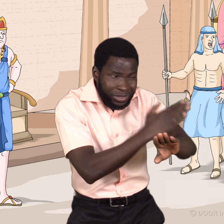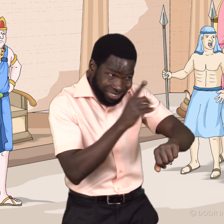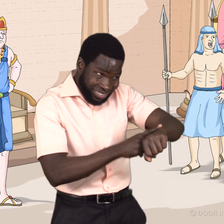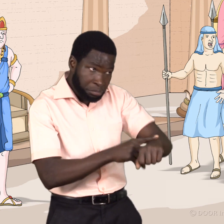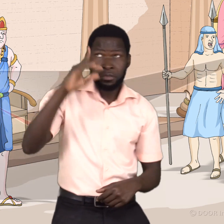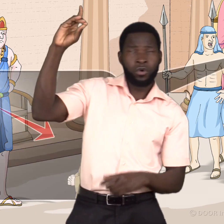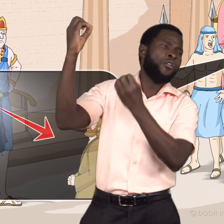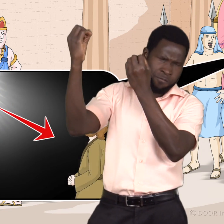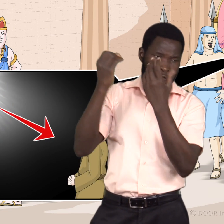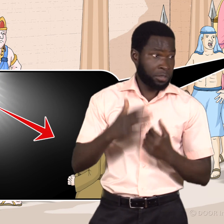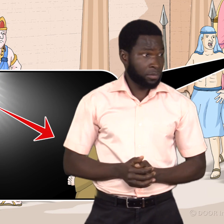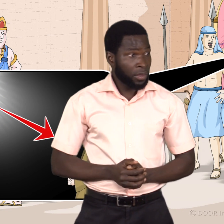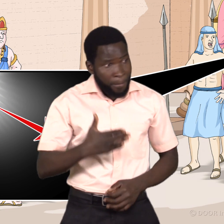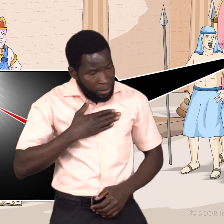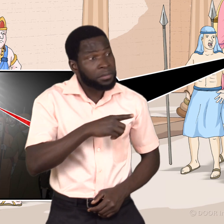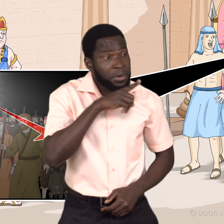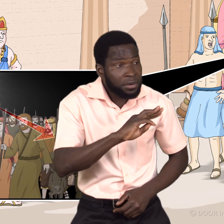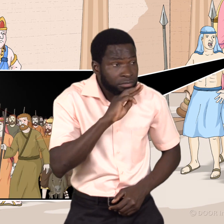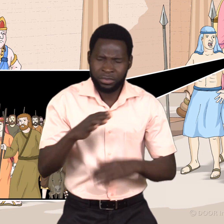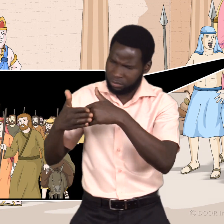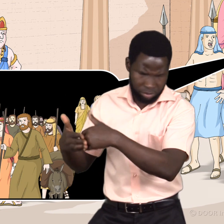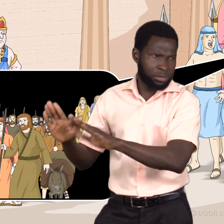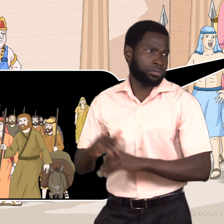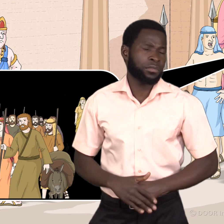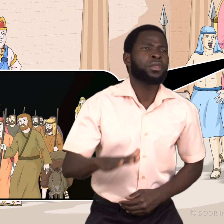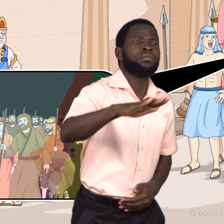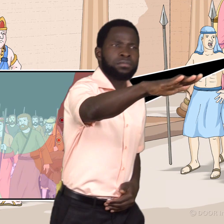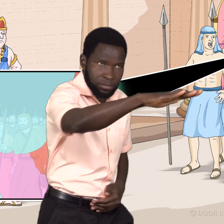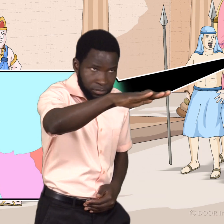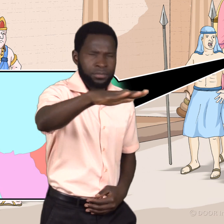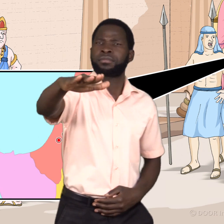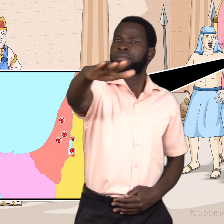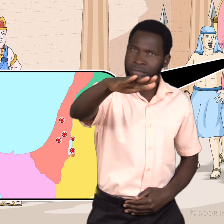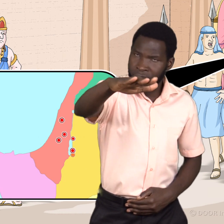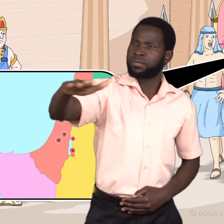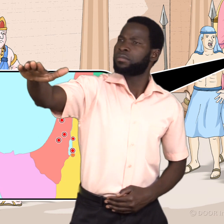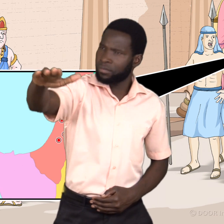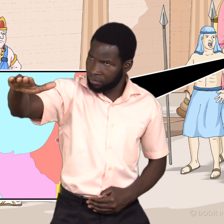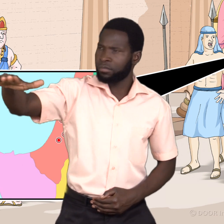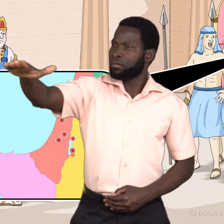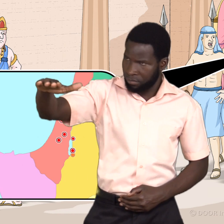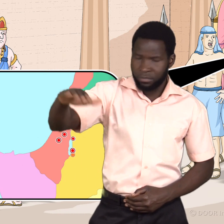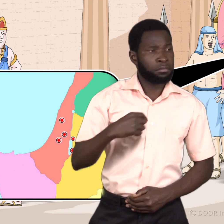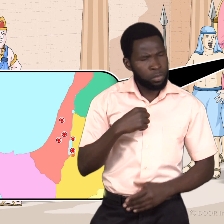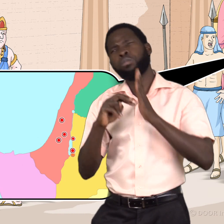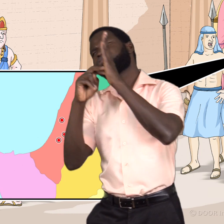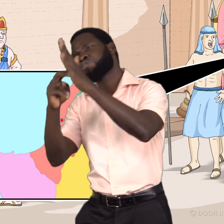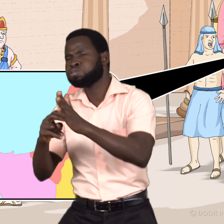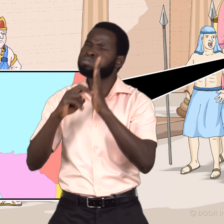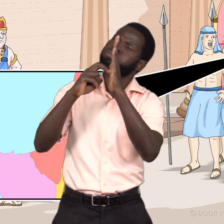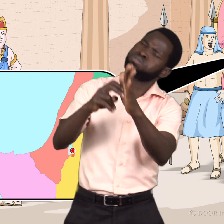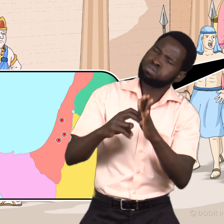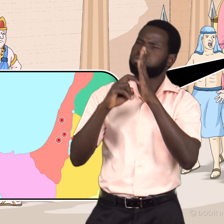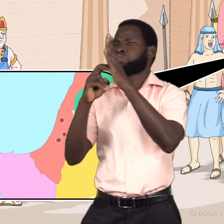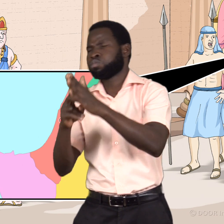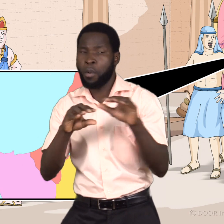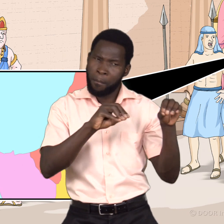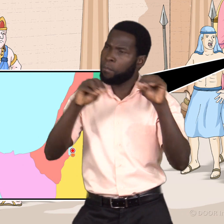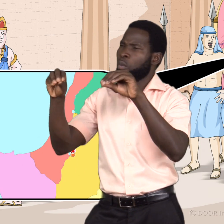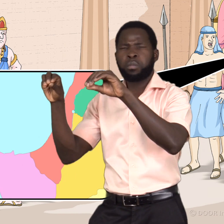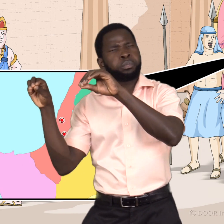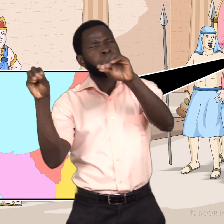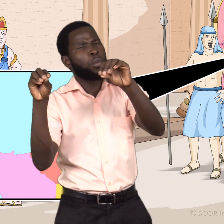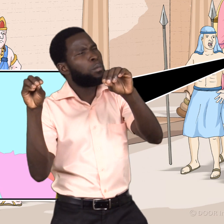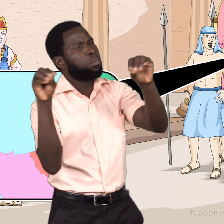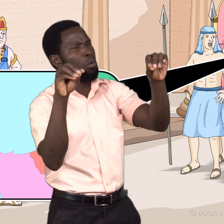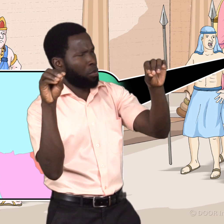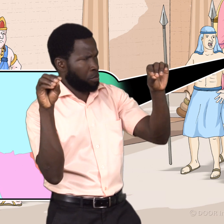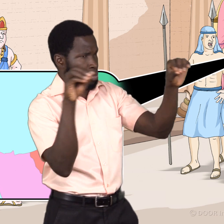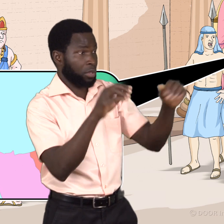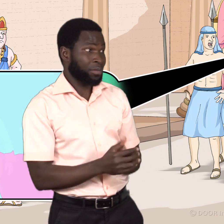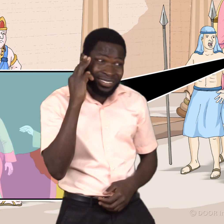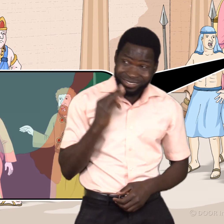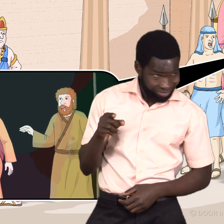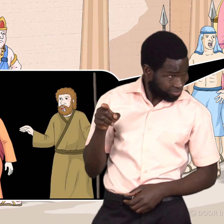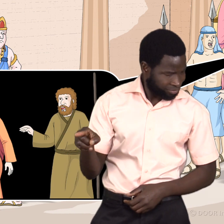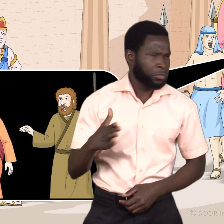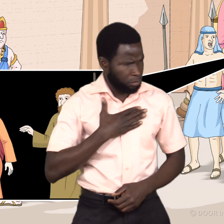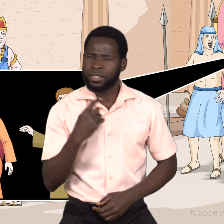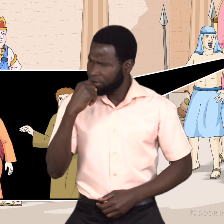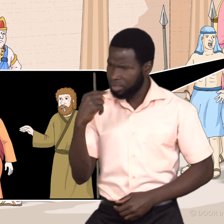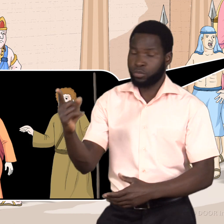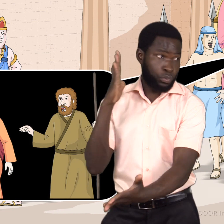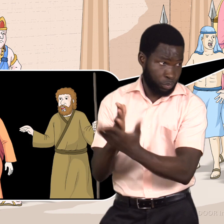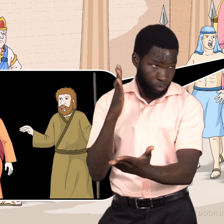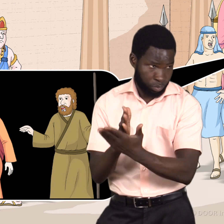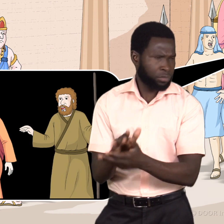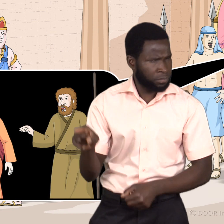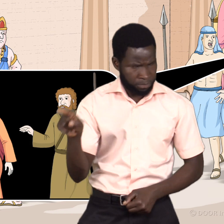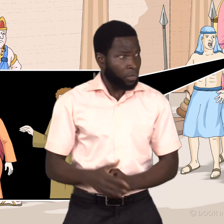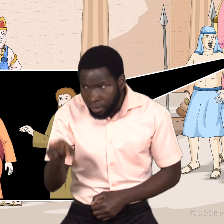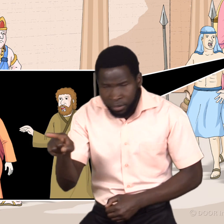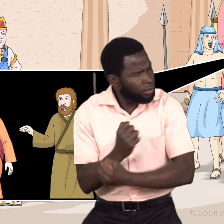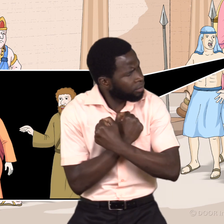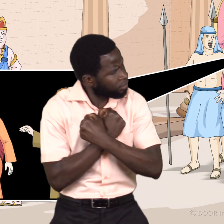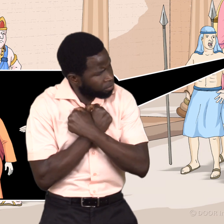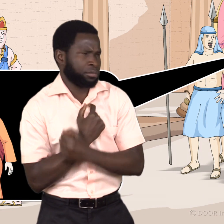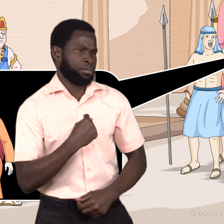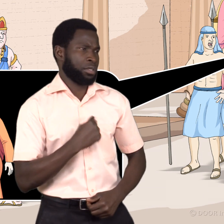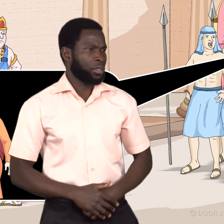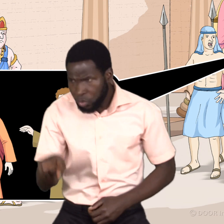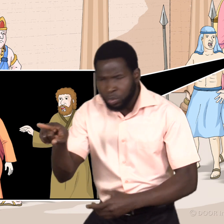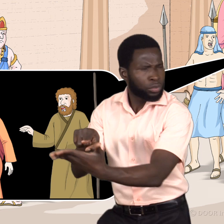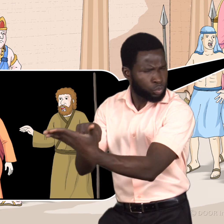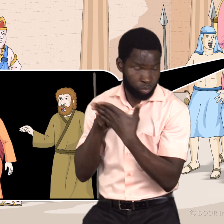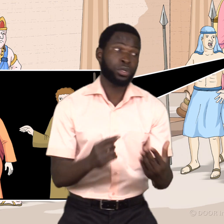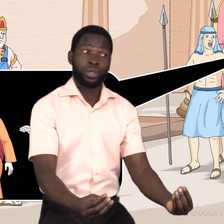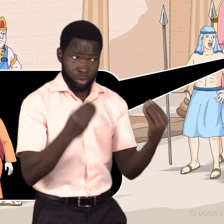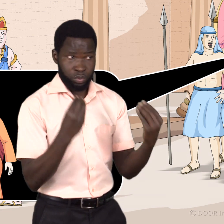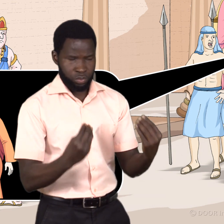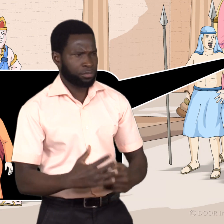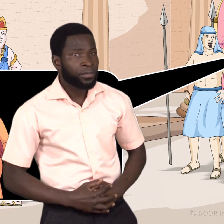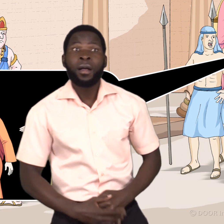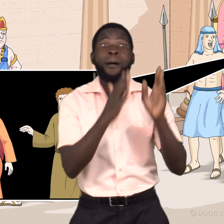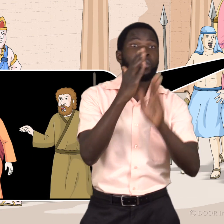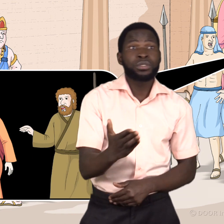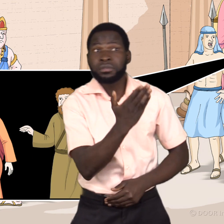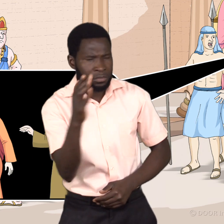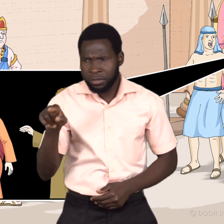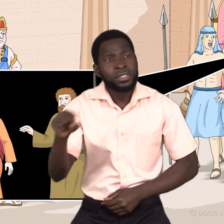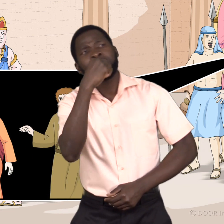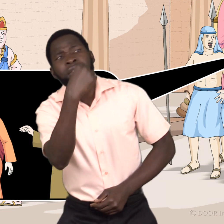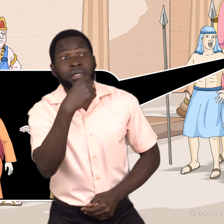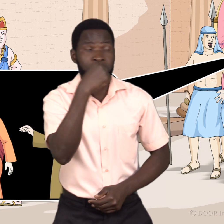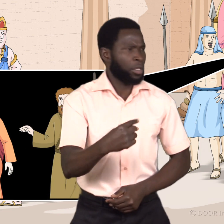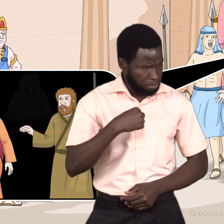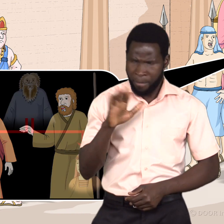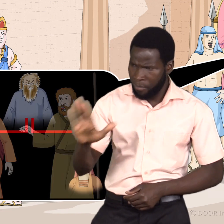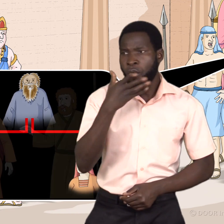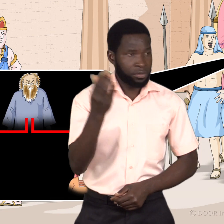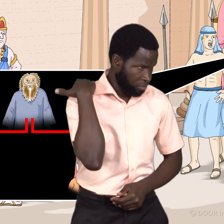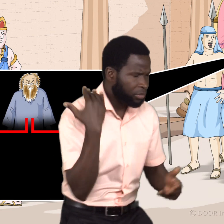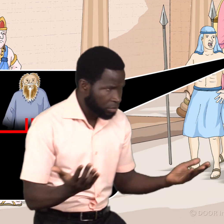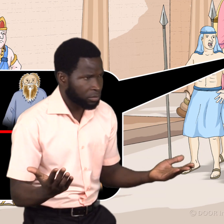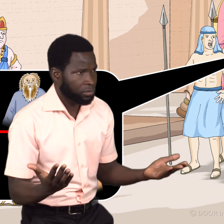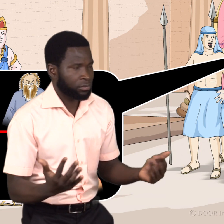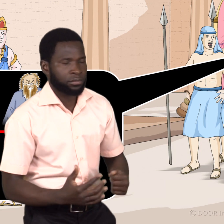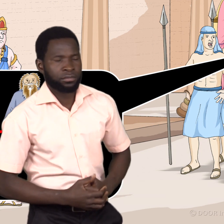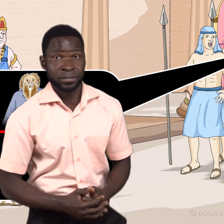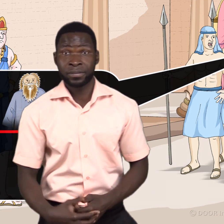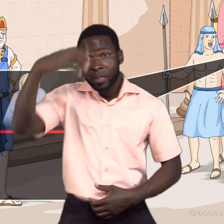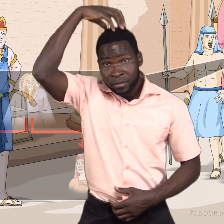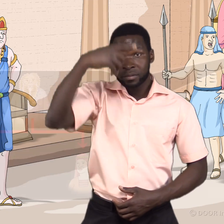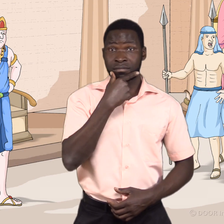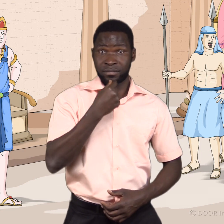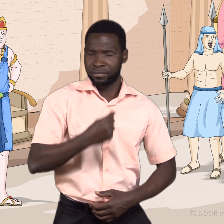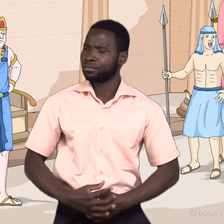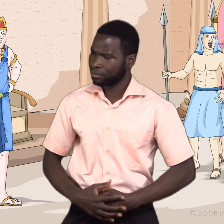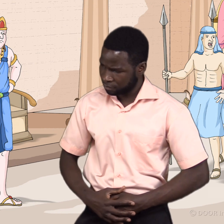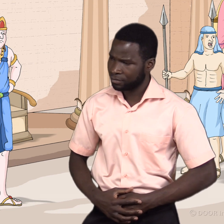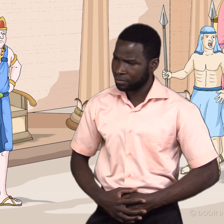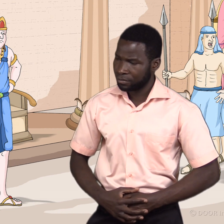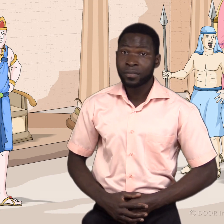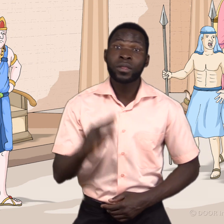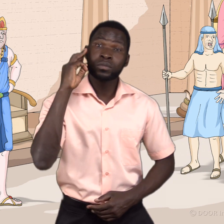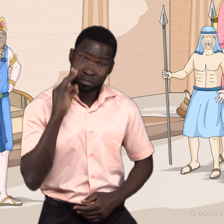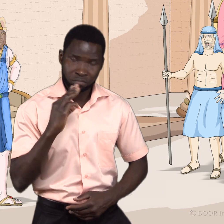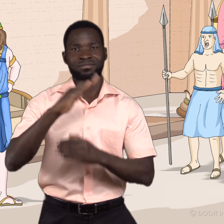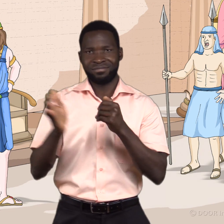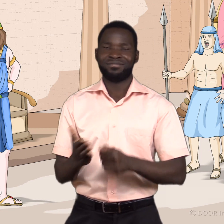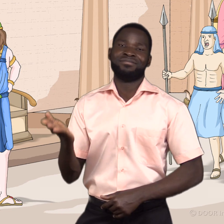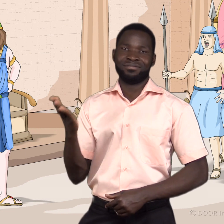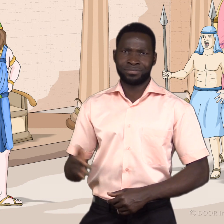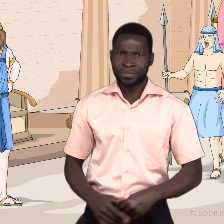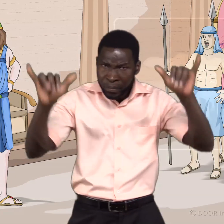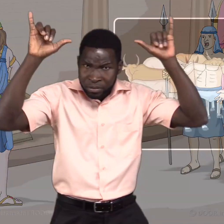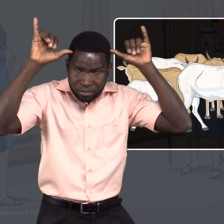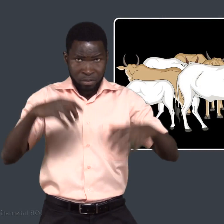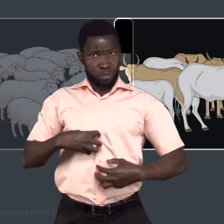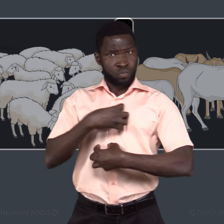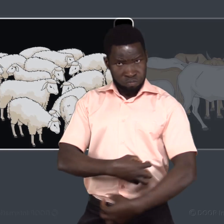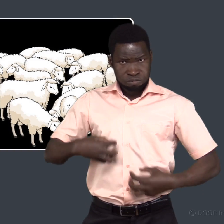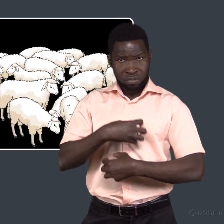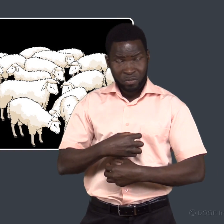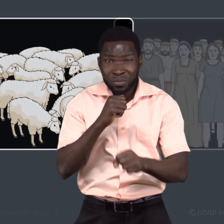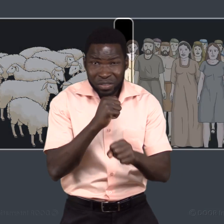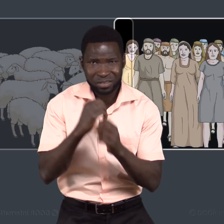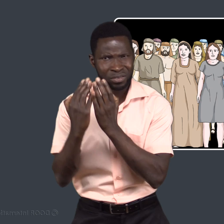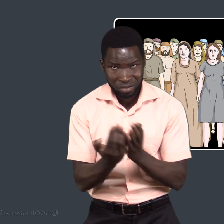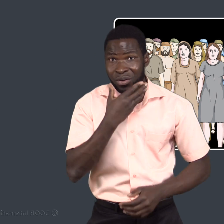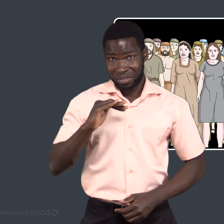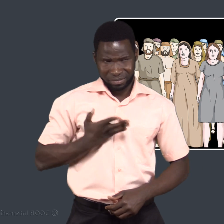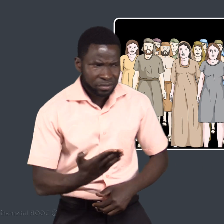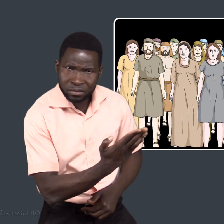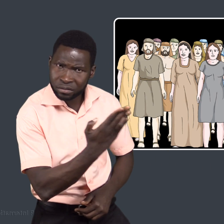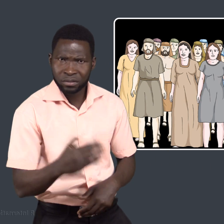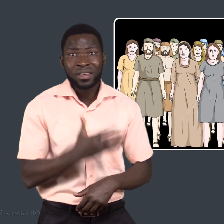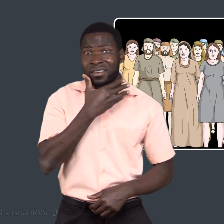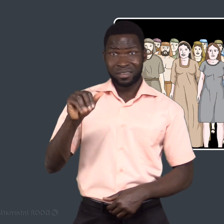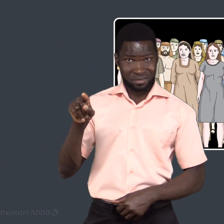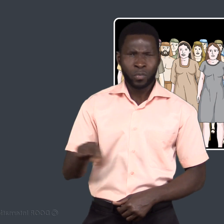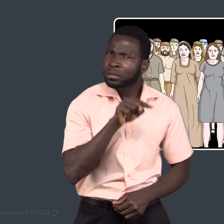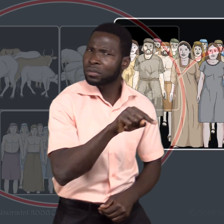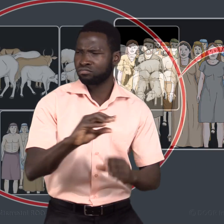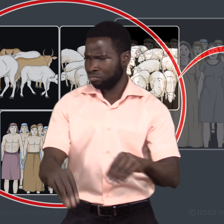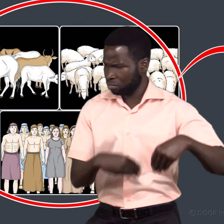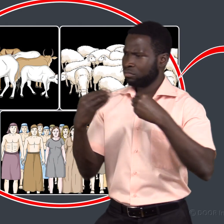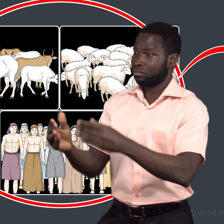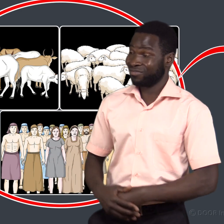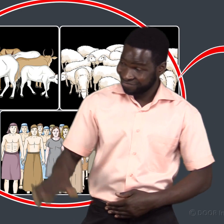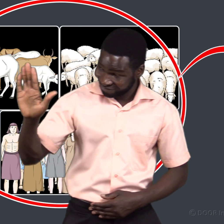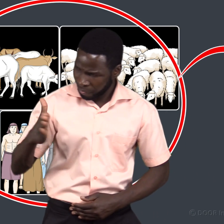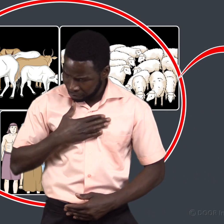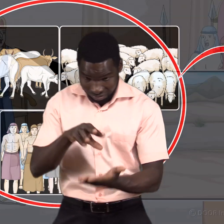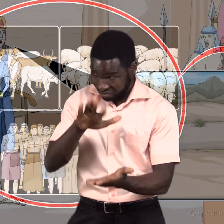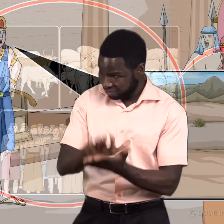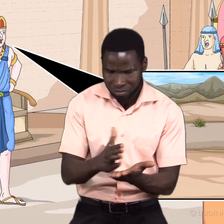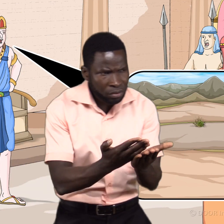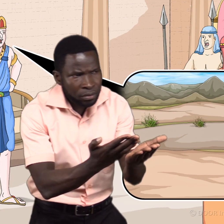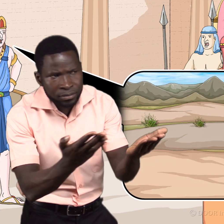So when God had me journey from my father’s house, I said to Sarah, ‘This is how you can show your loyalty to me: Wherever we go, say of me, “He is my brother.”’” So Abimelech brought sheep and cattle, menservants and maidservants, and he gave them to Abraham and restored his wife Sarah to him.